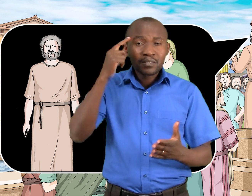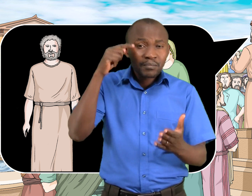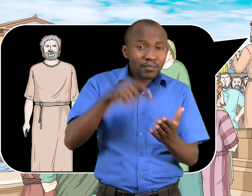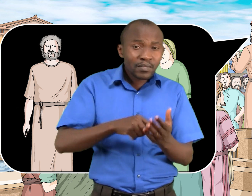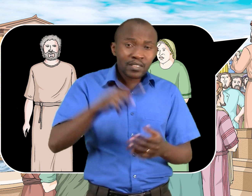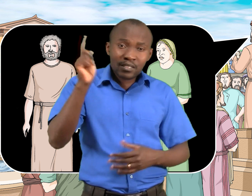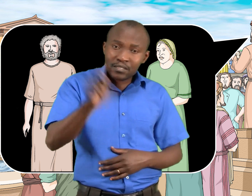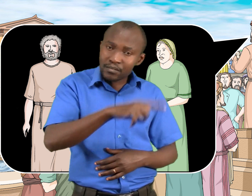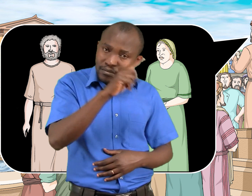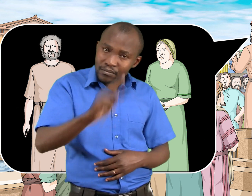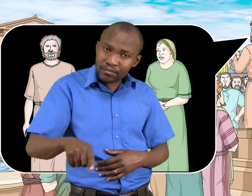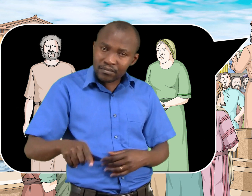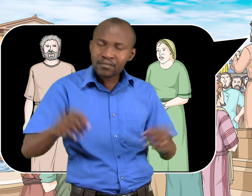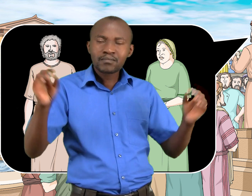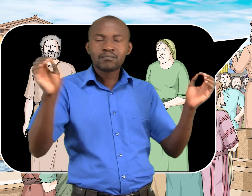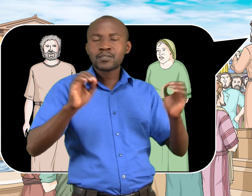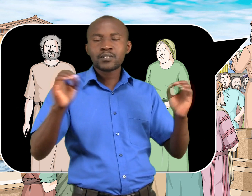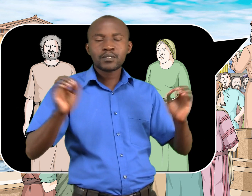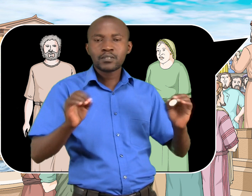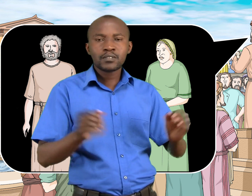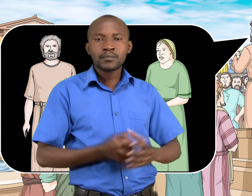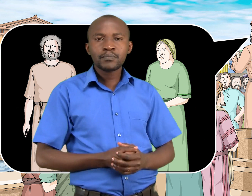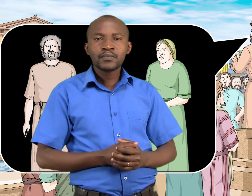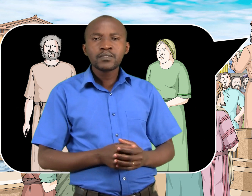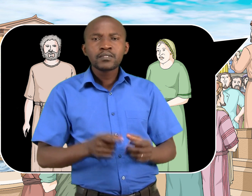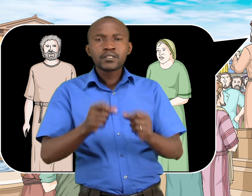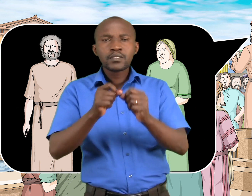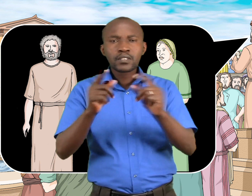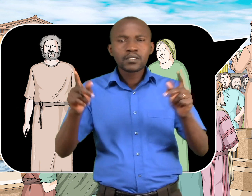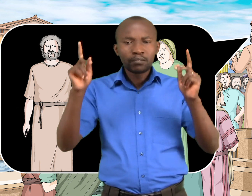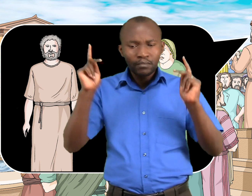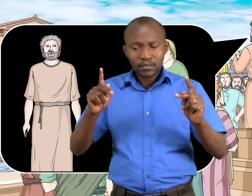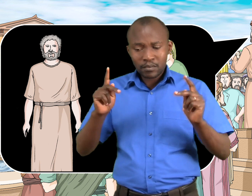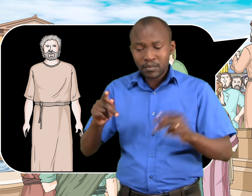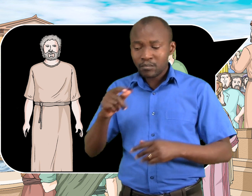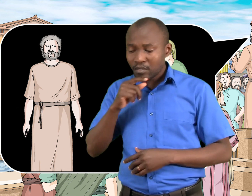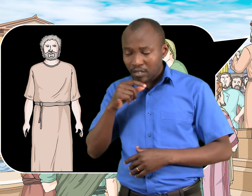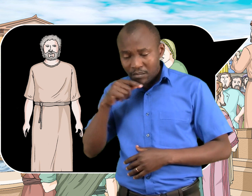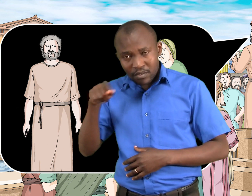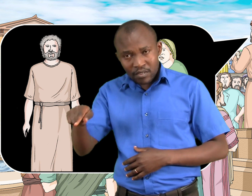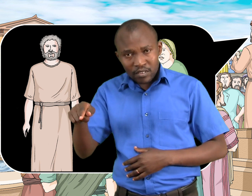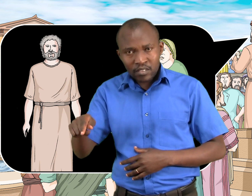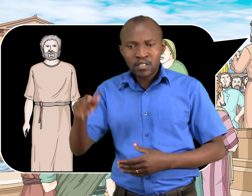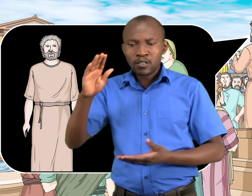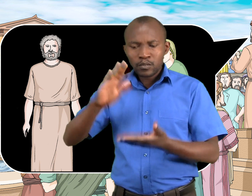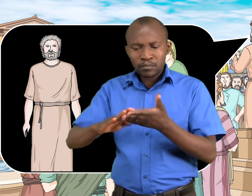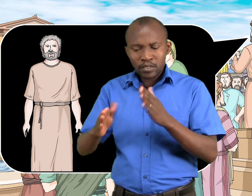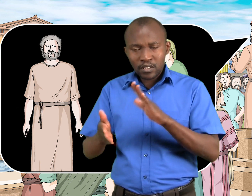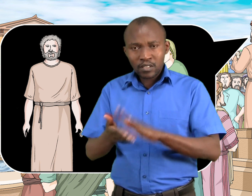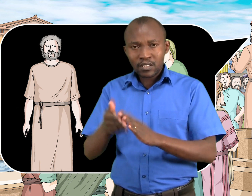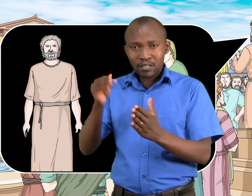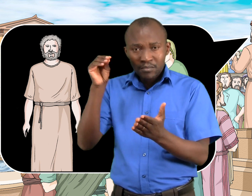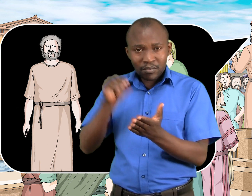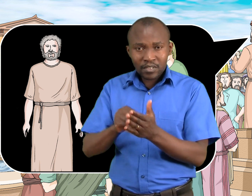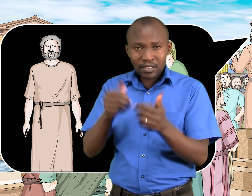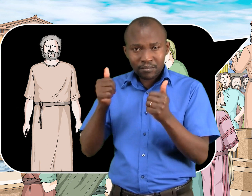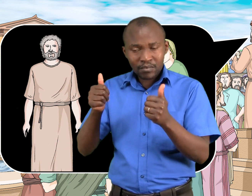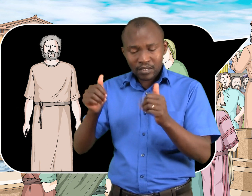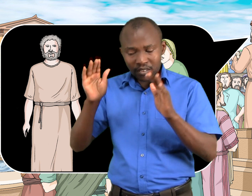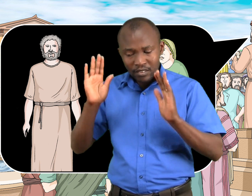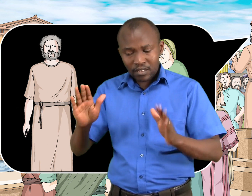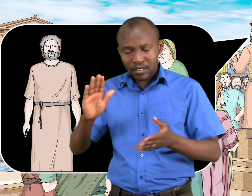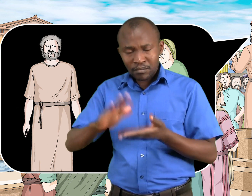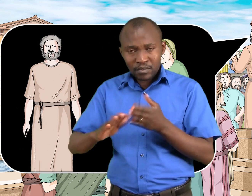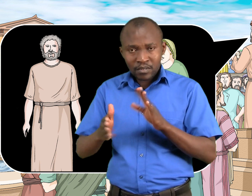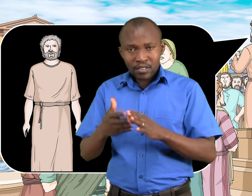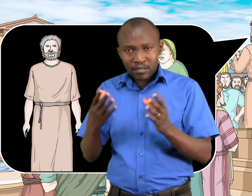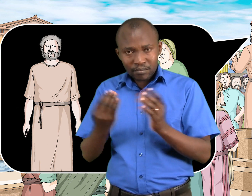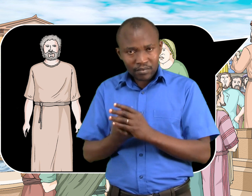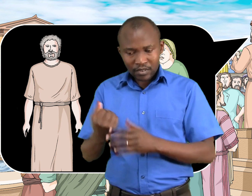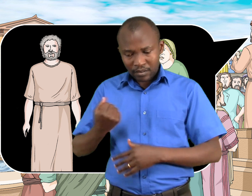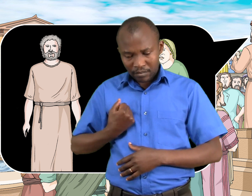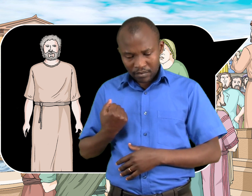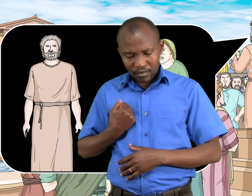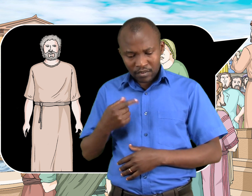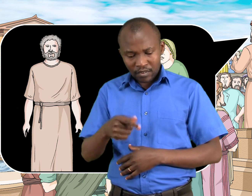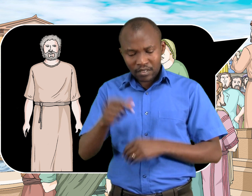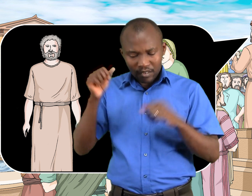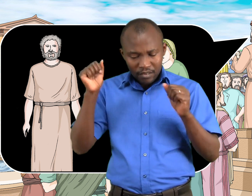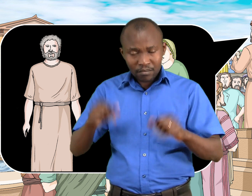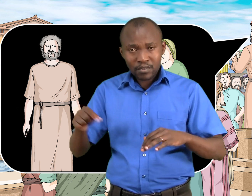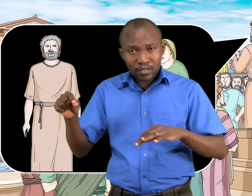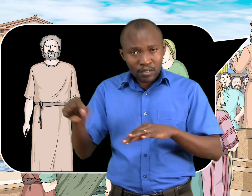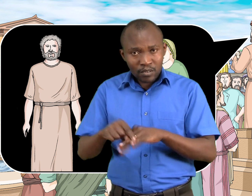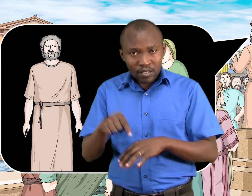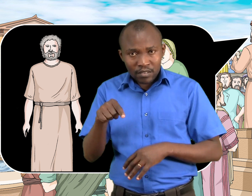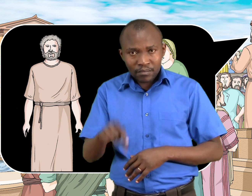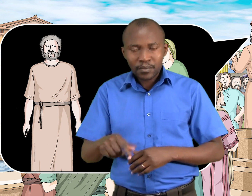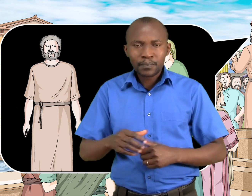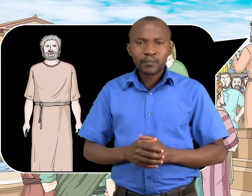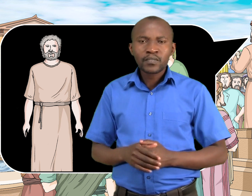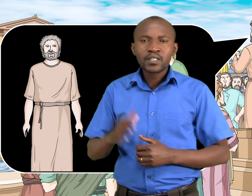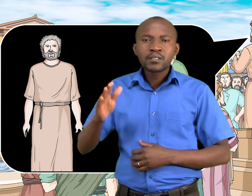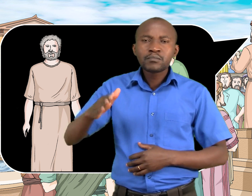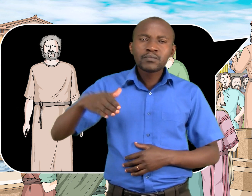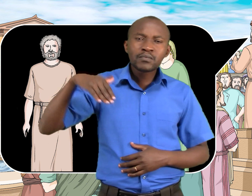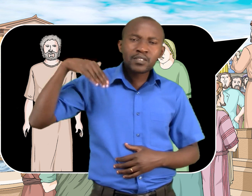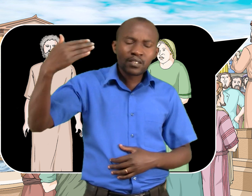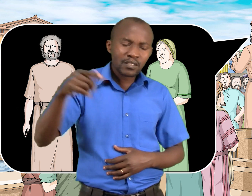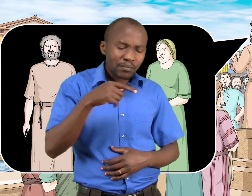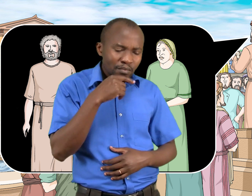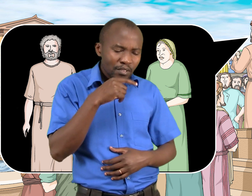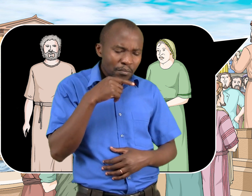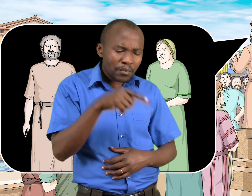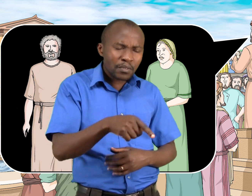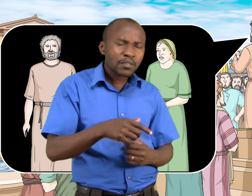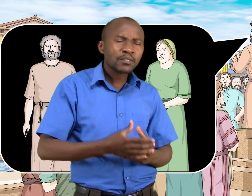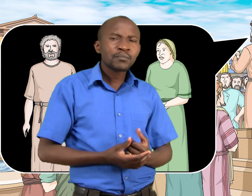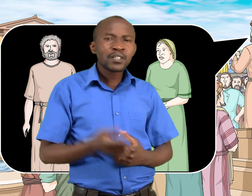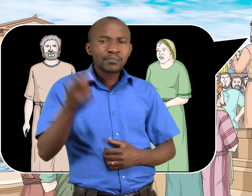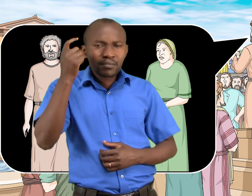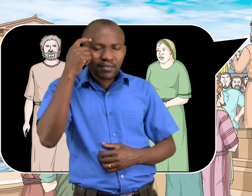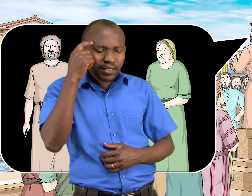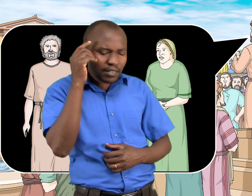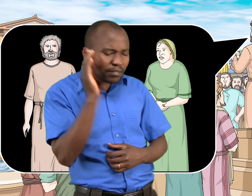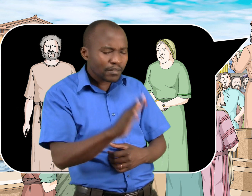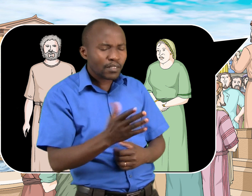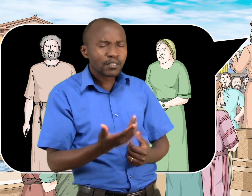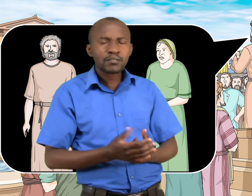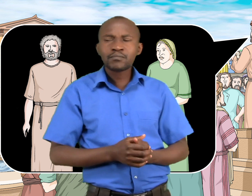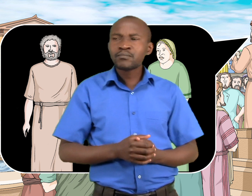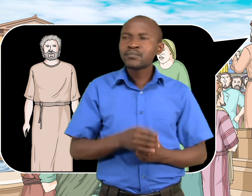he is not sinning; they should get married.